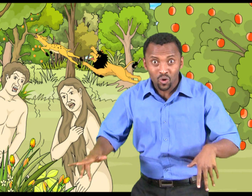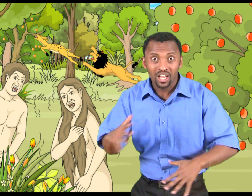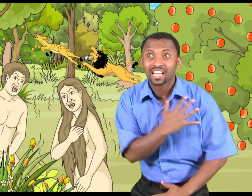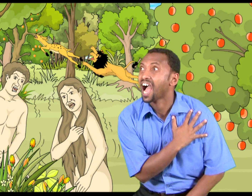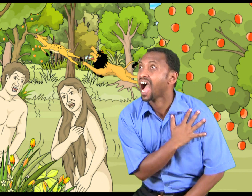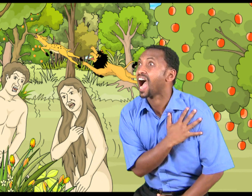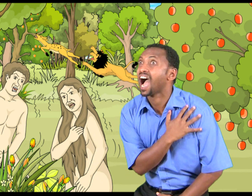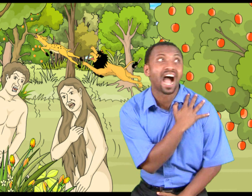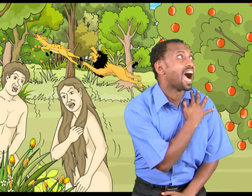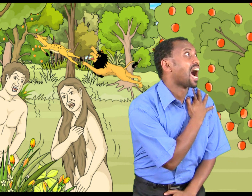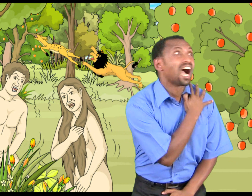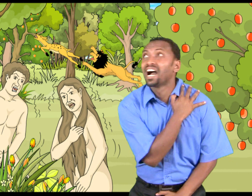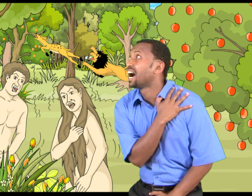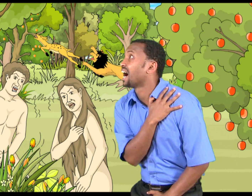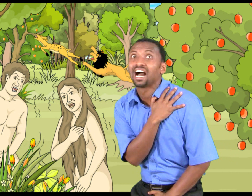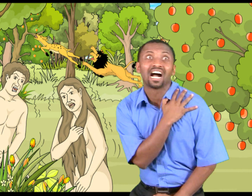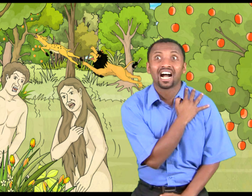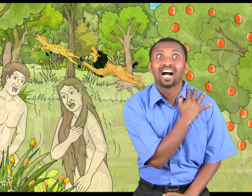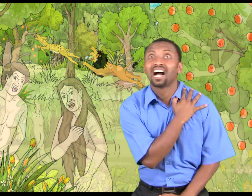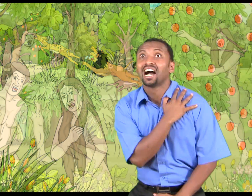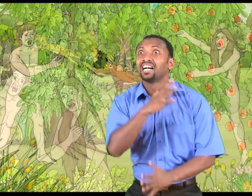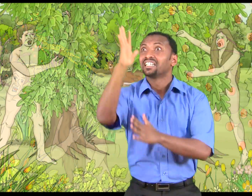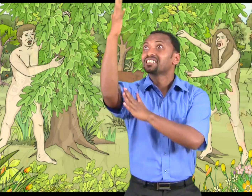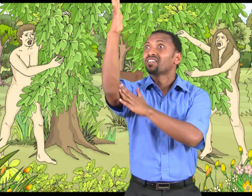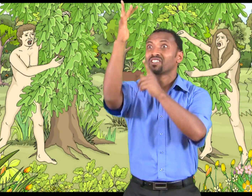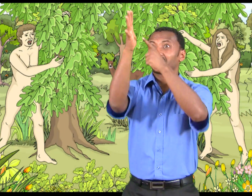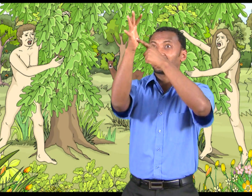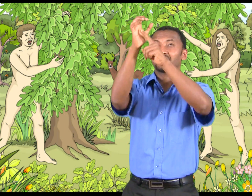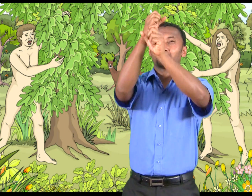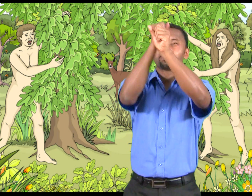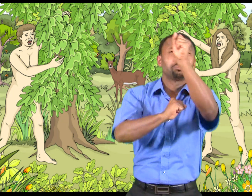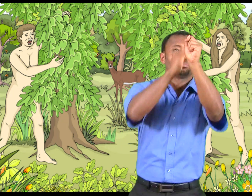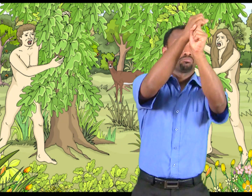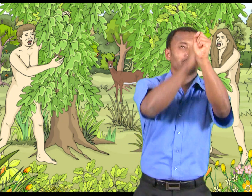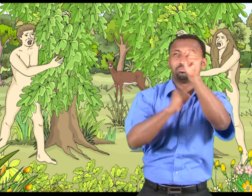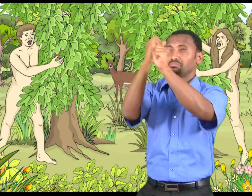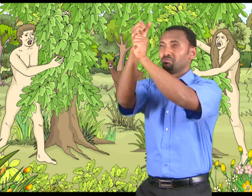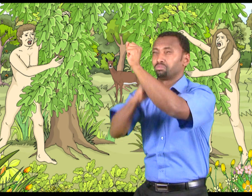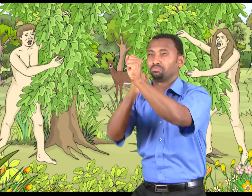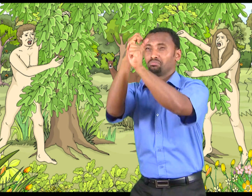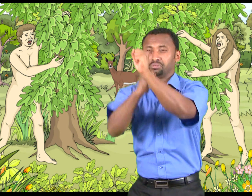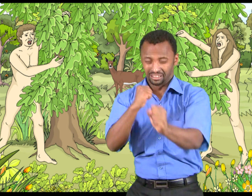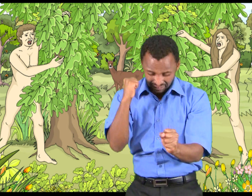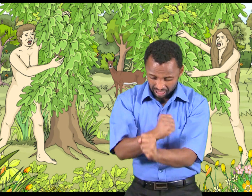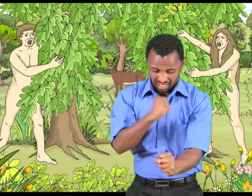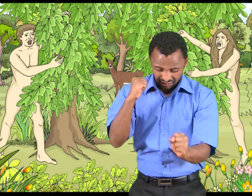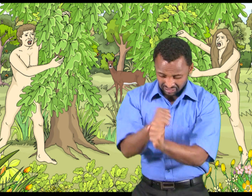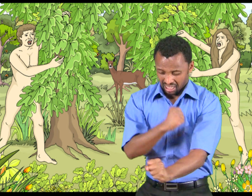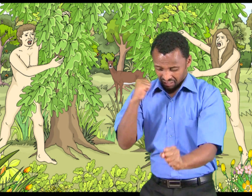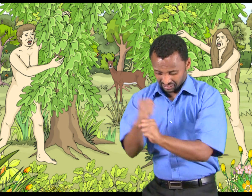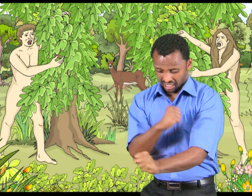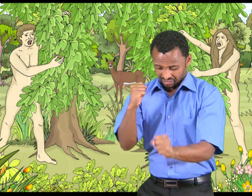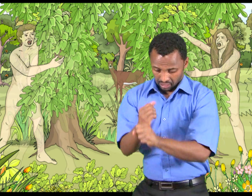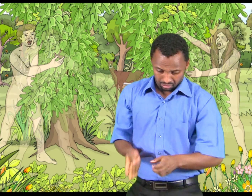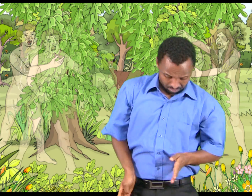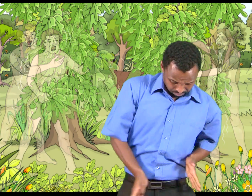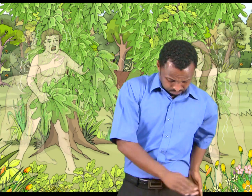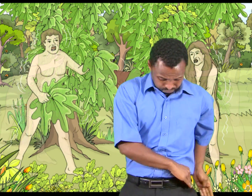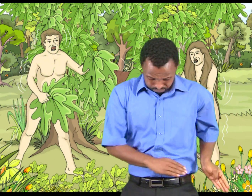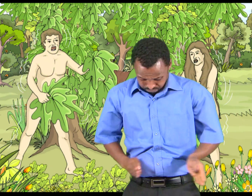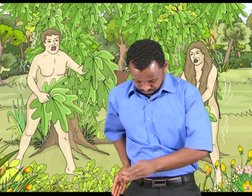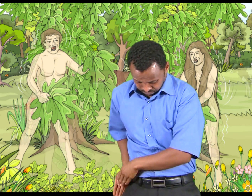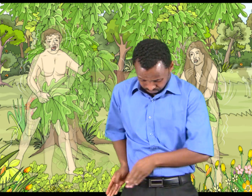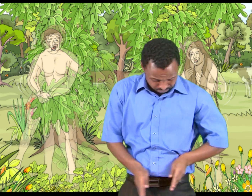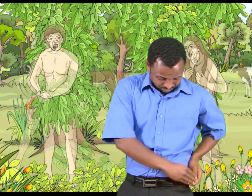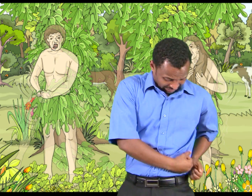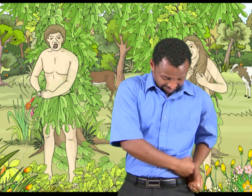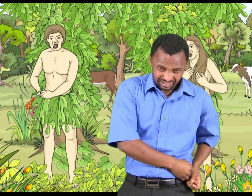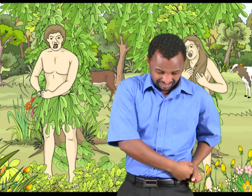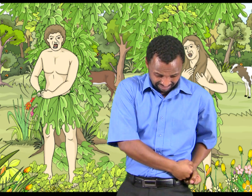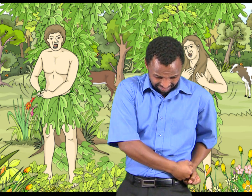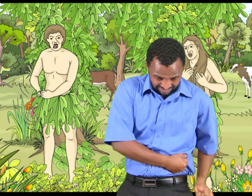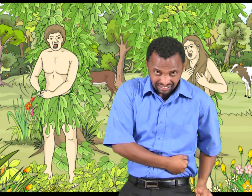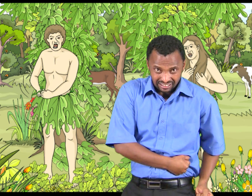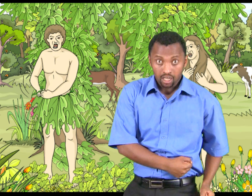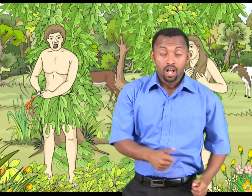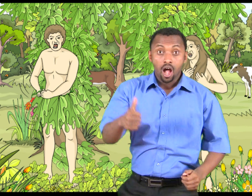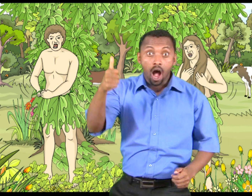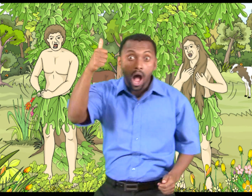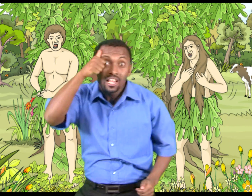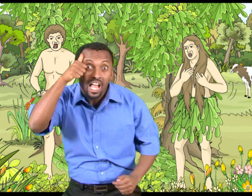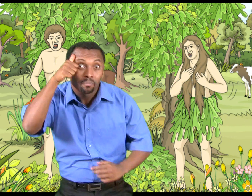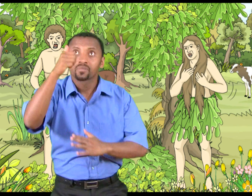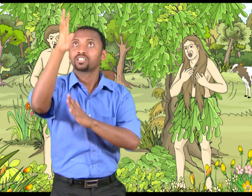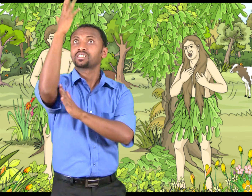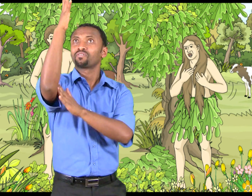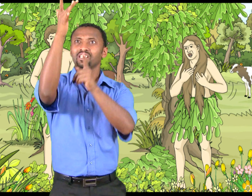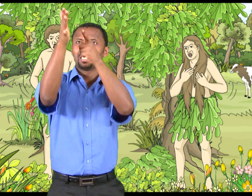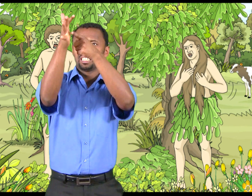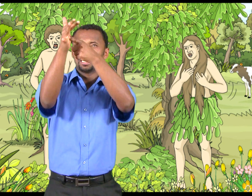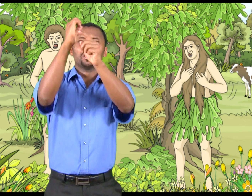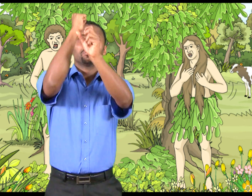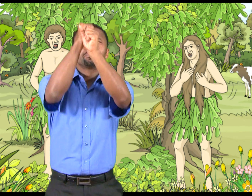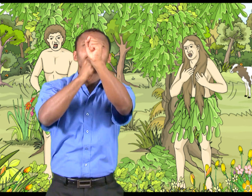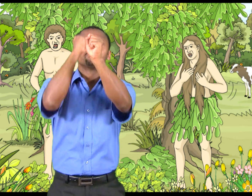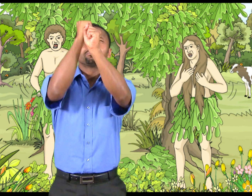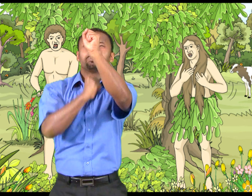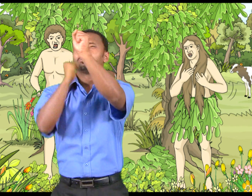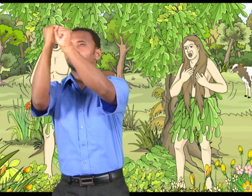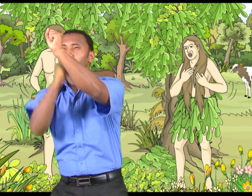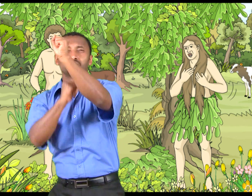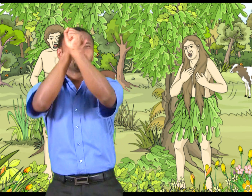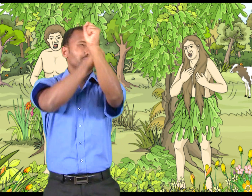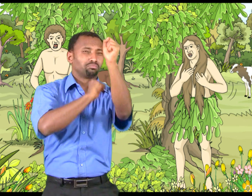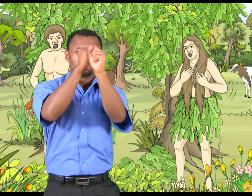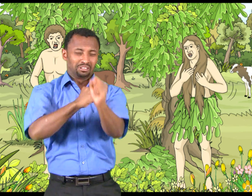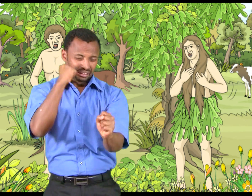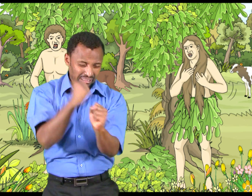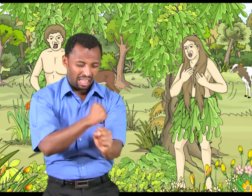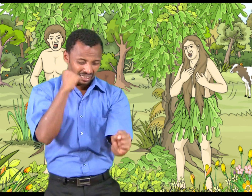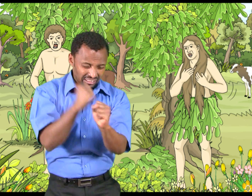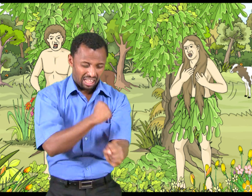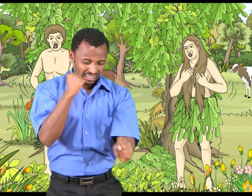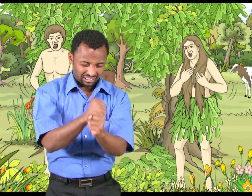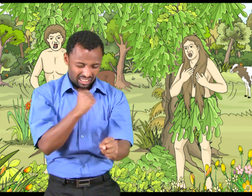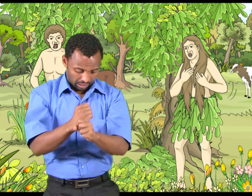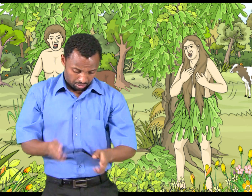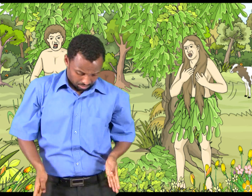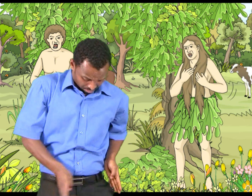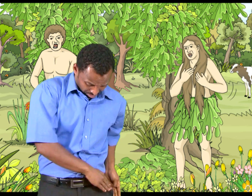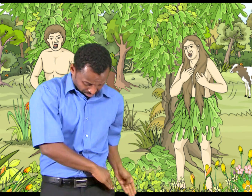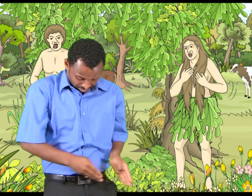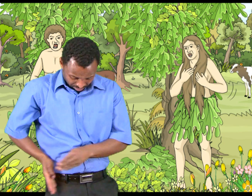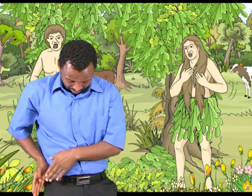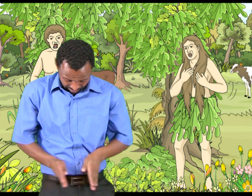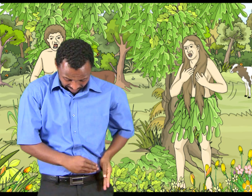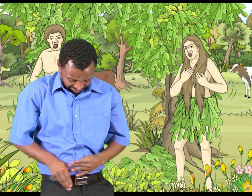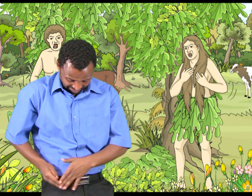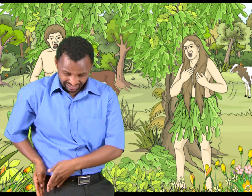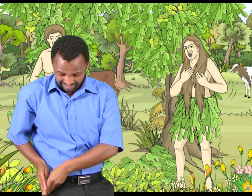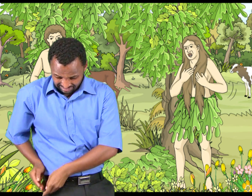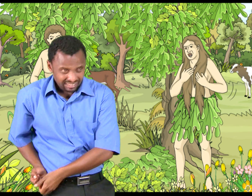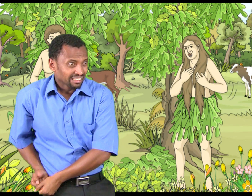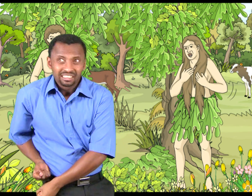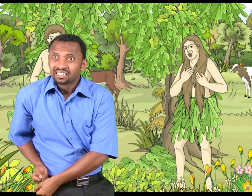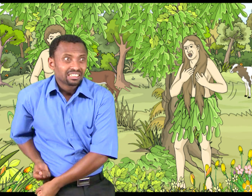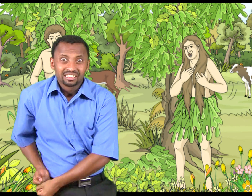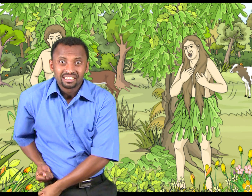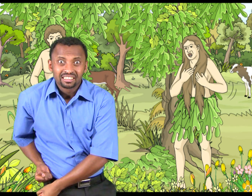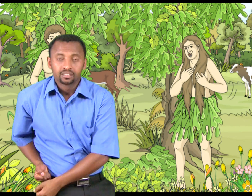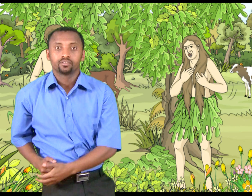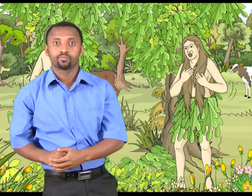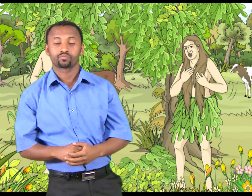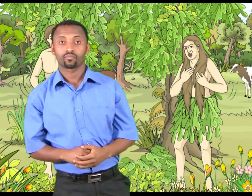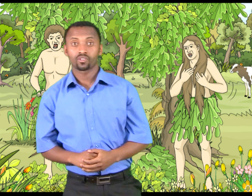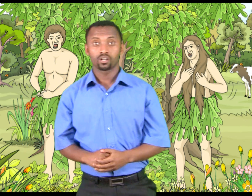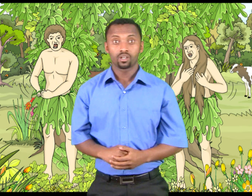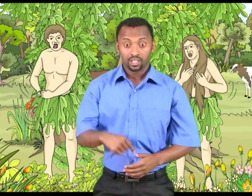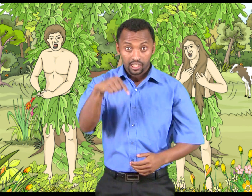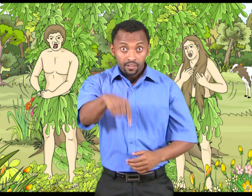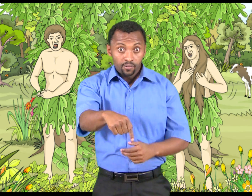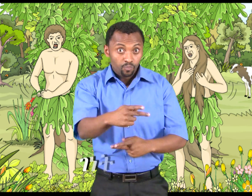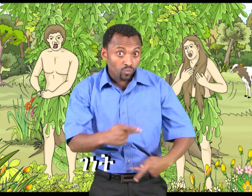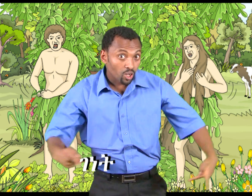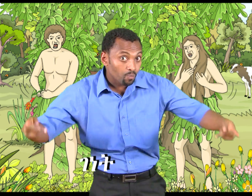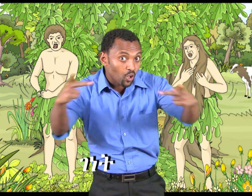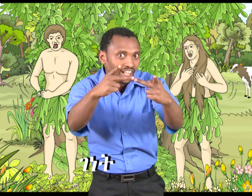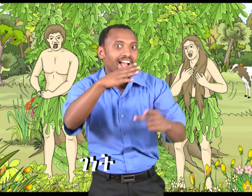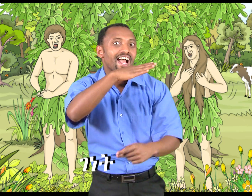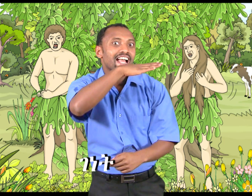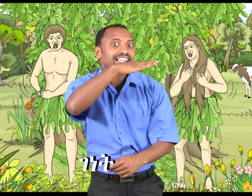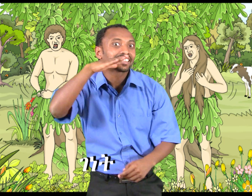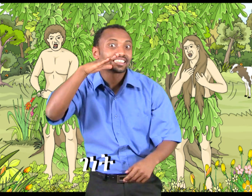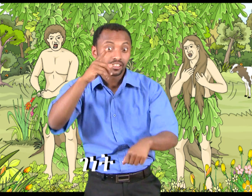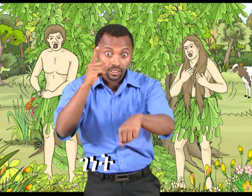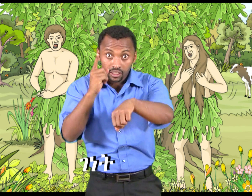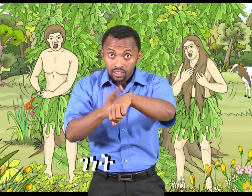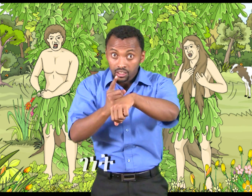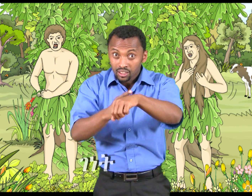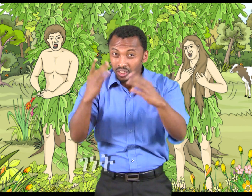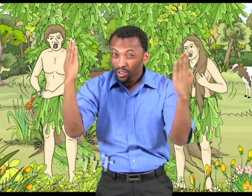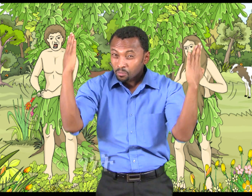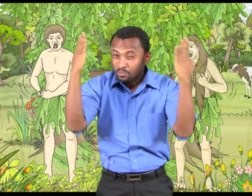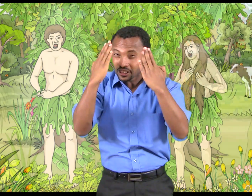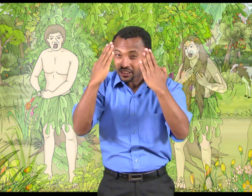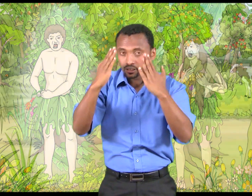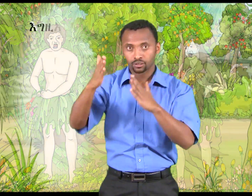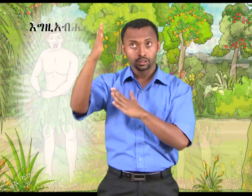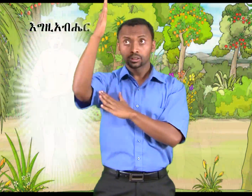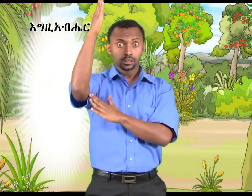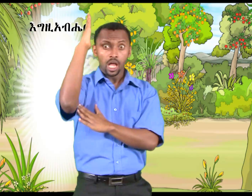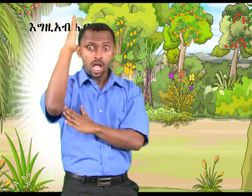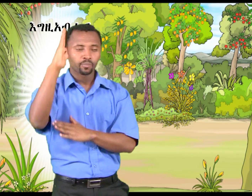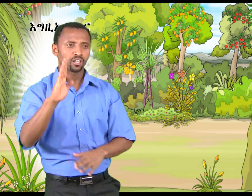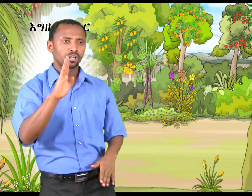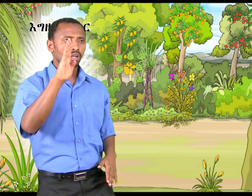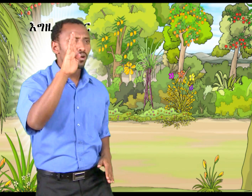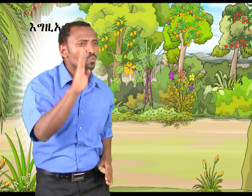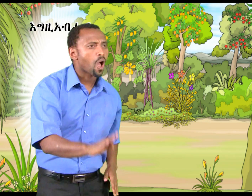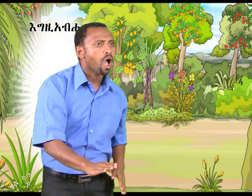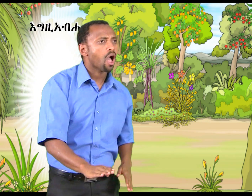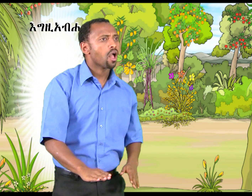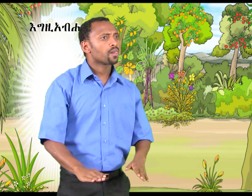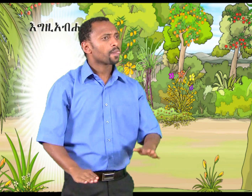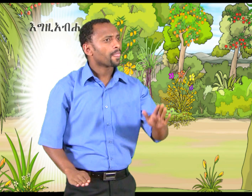so they sewed together fig leaves and made coverings for themselves.